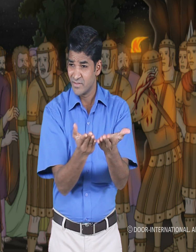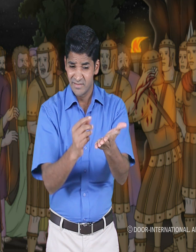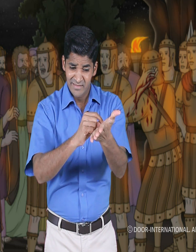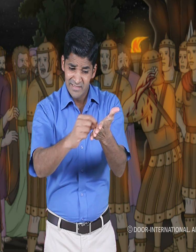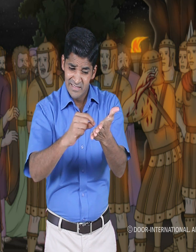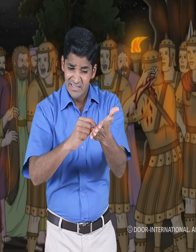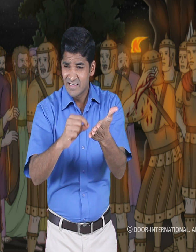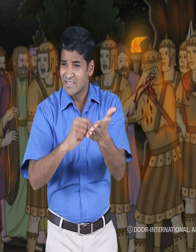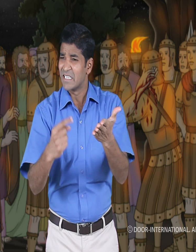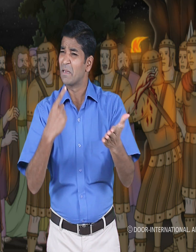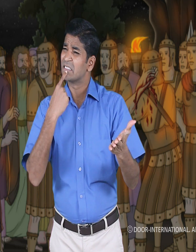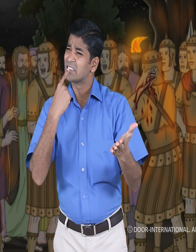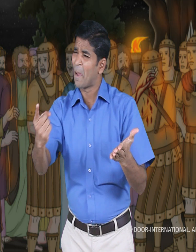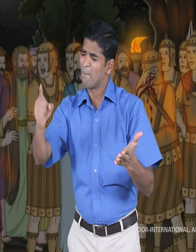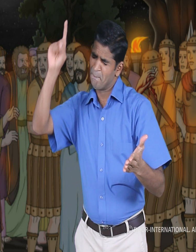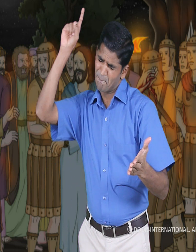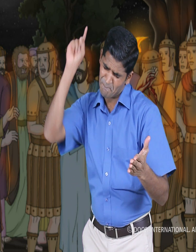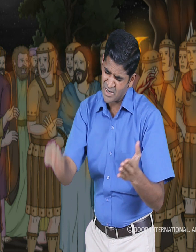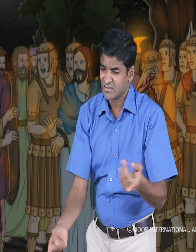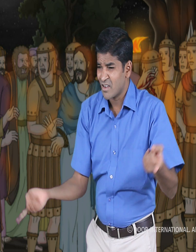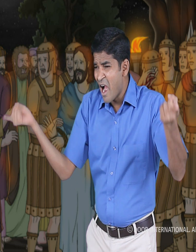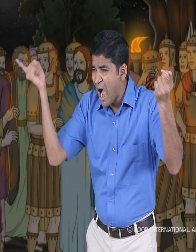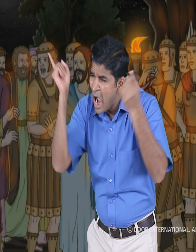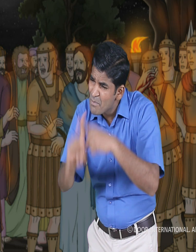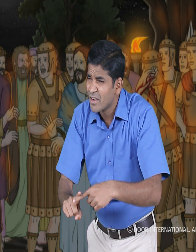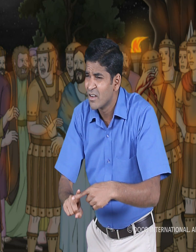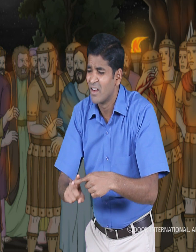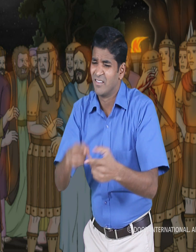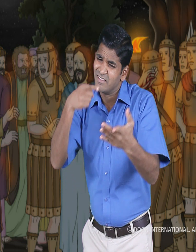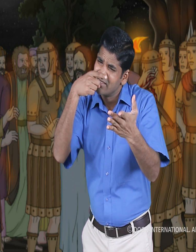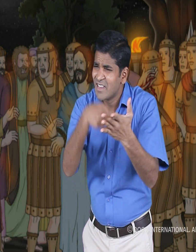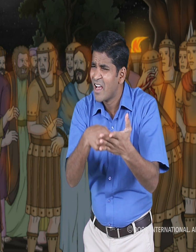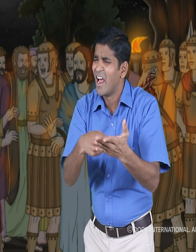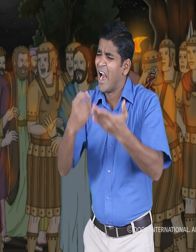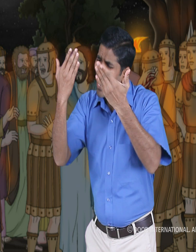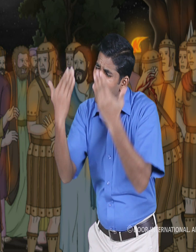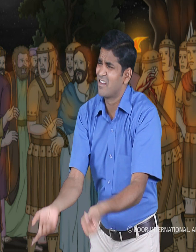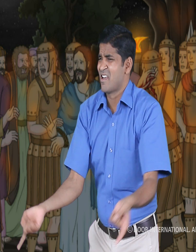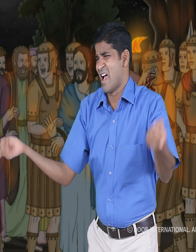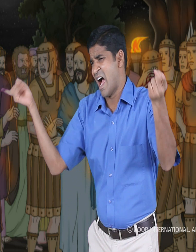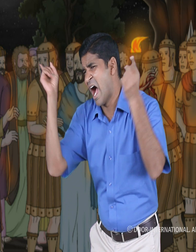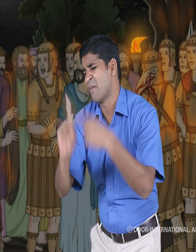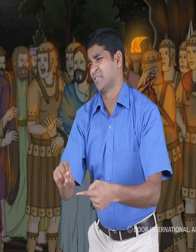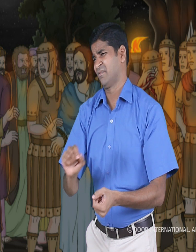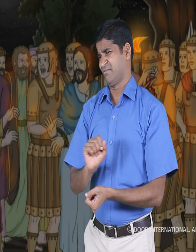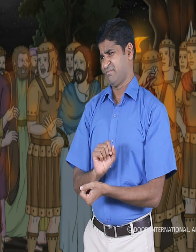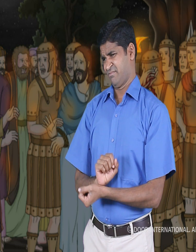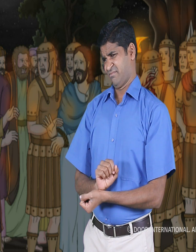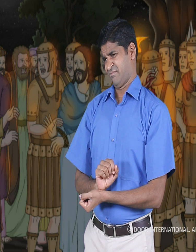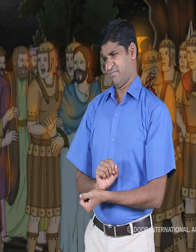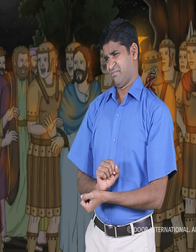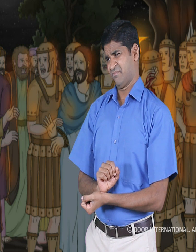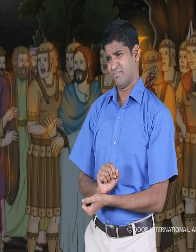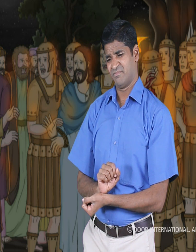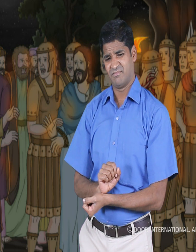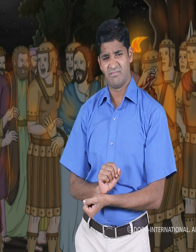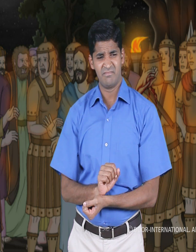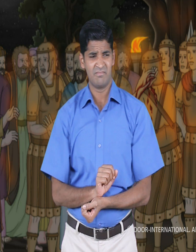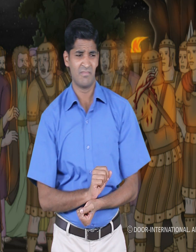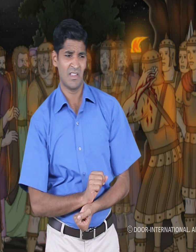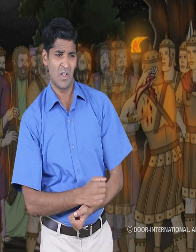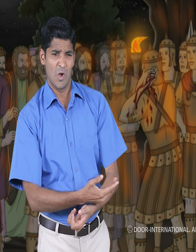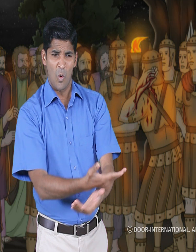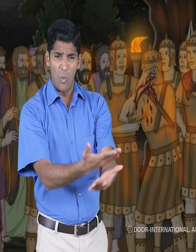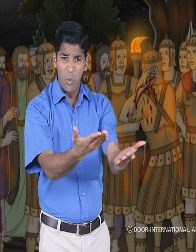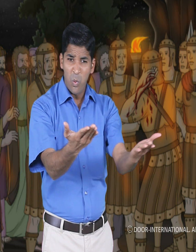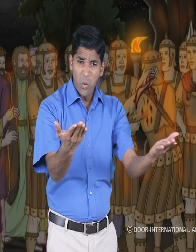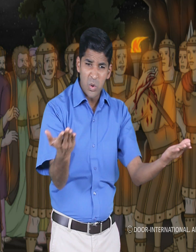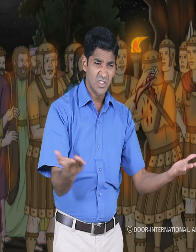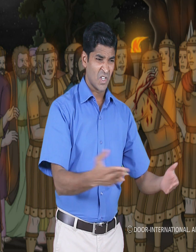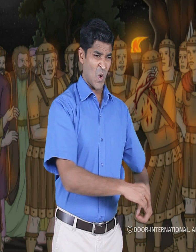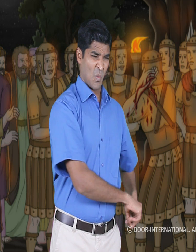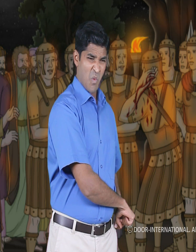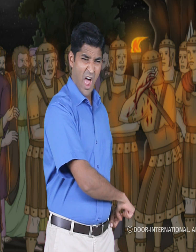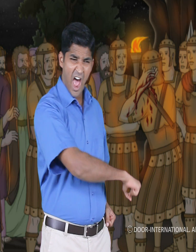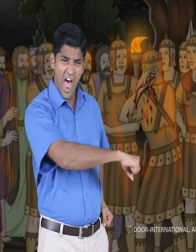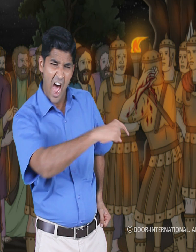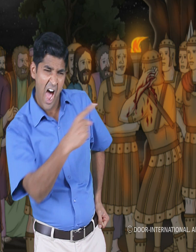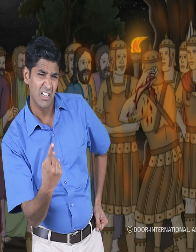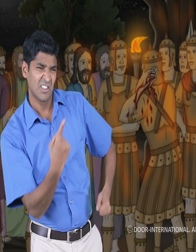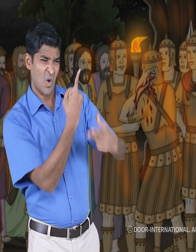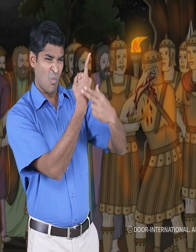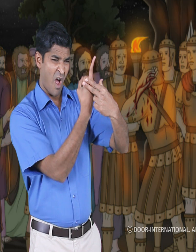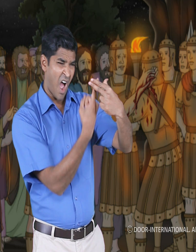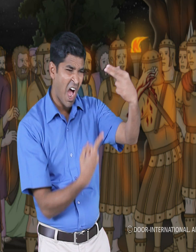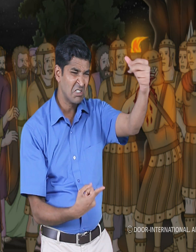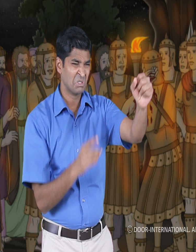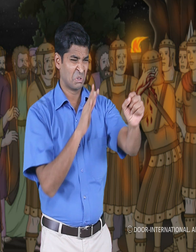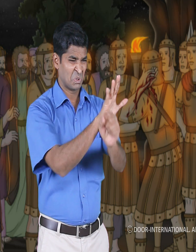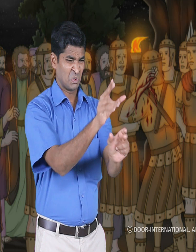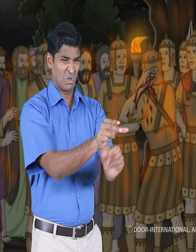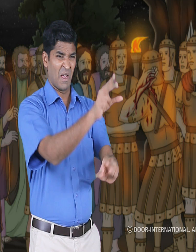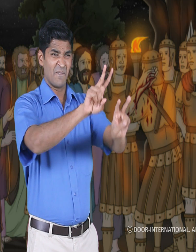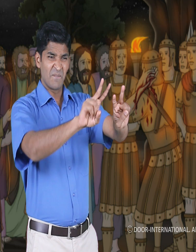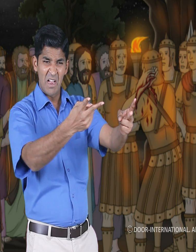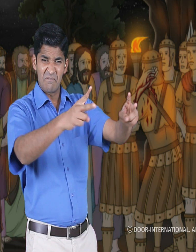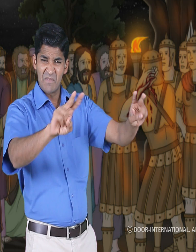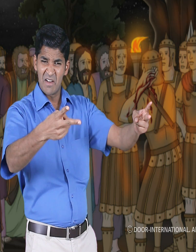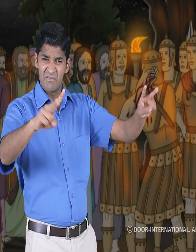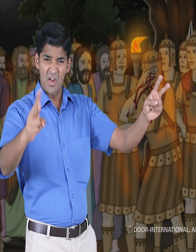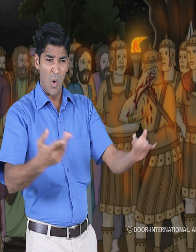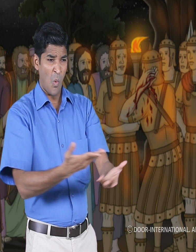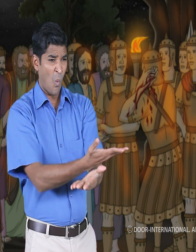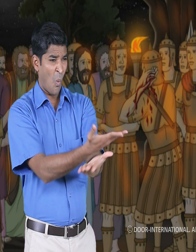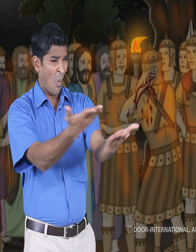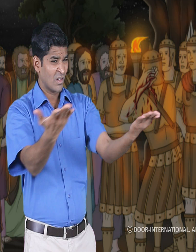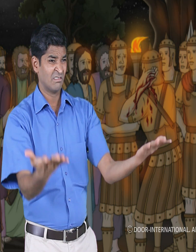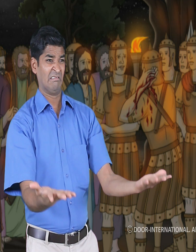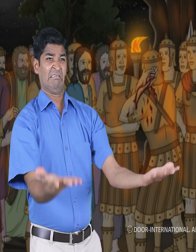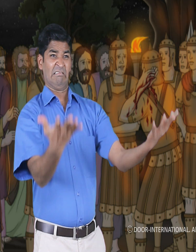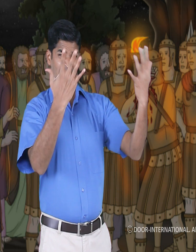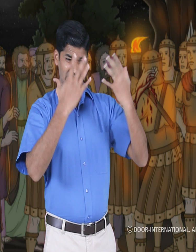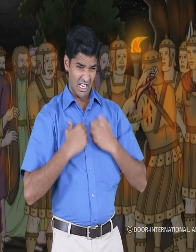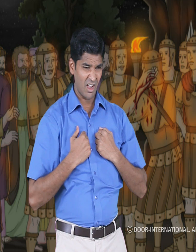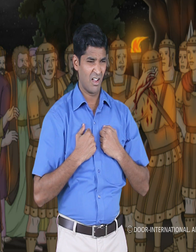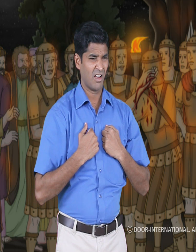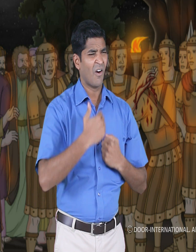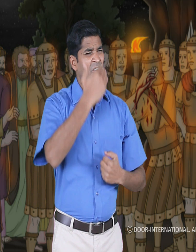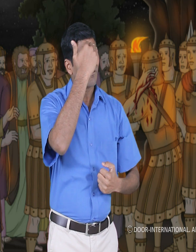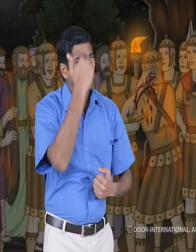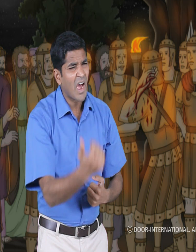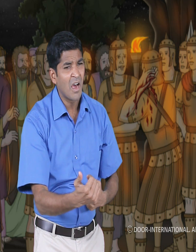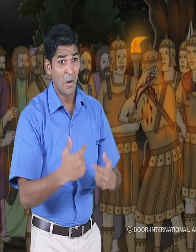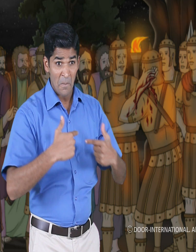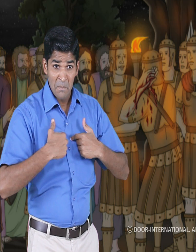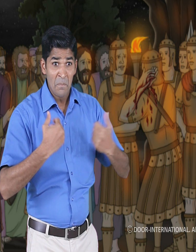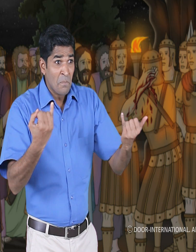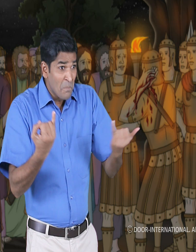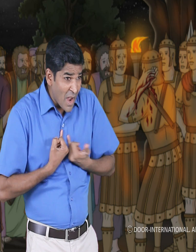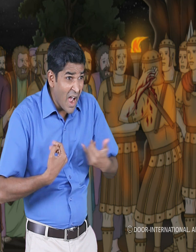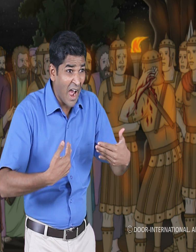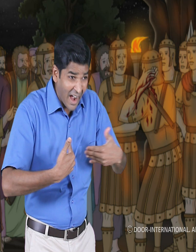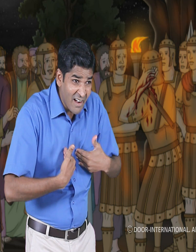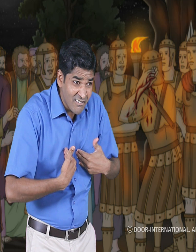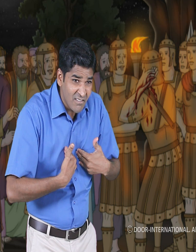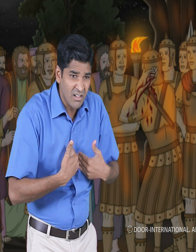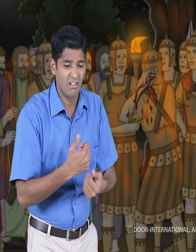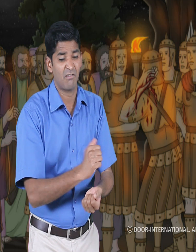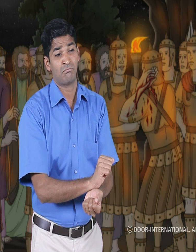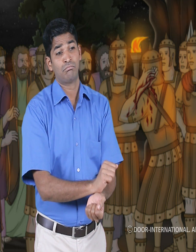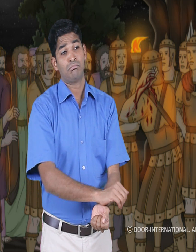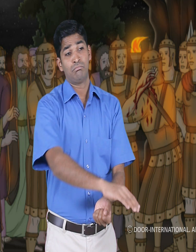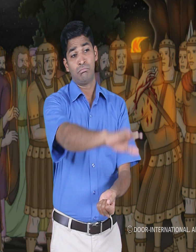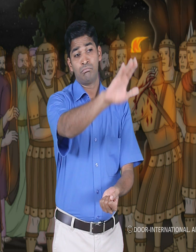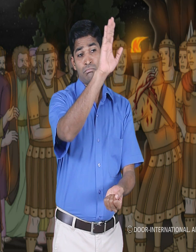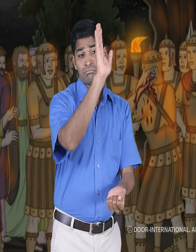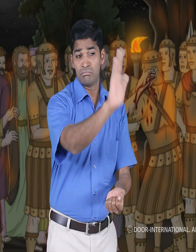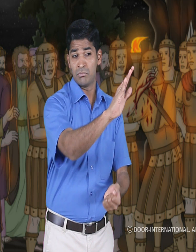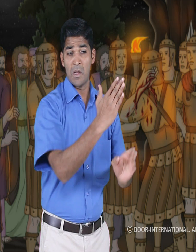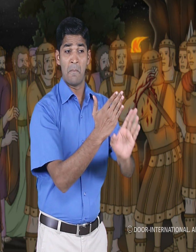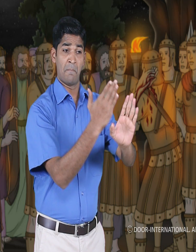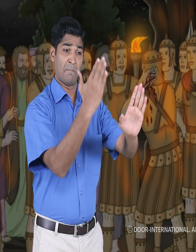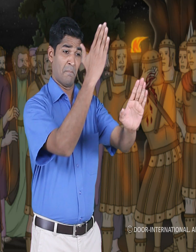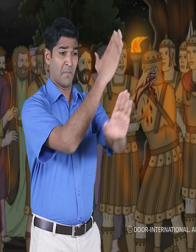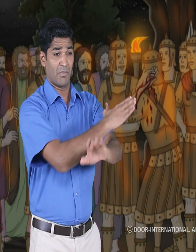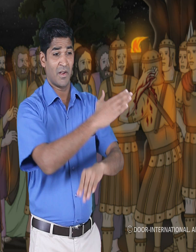But how then would the Scriptures be fulfilled that say it must happen this way?”